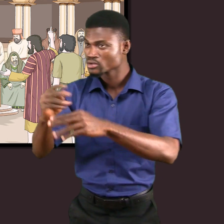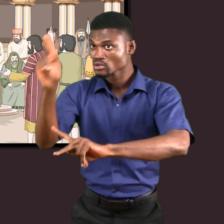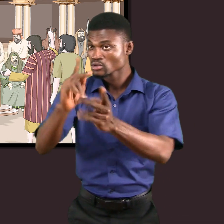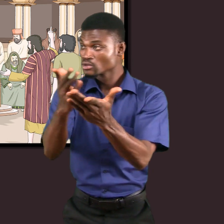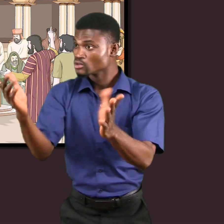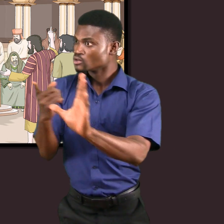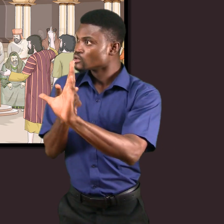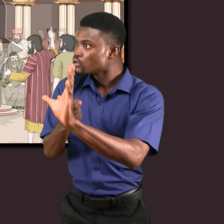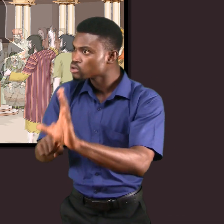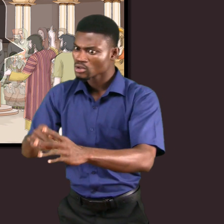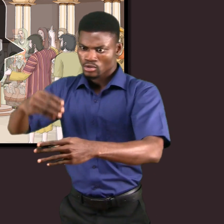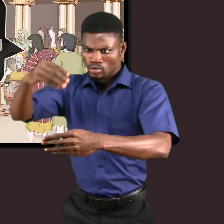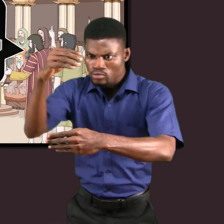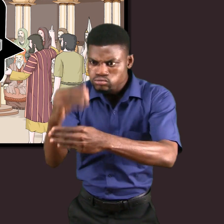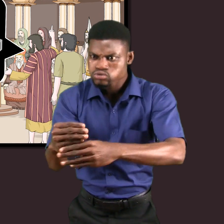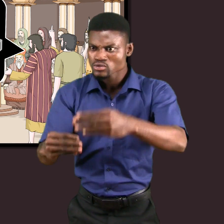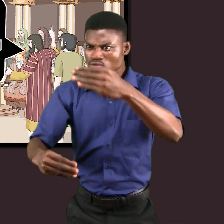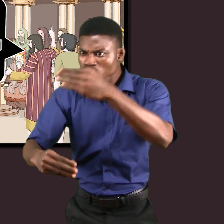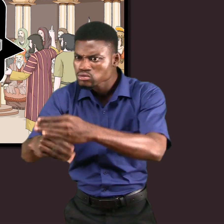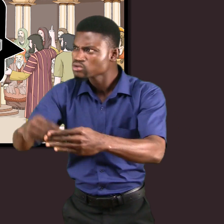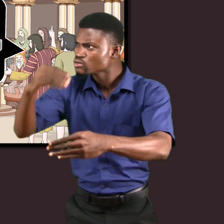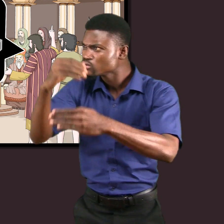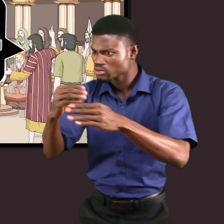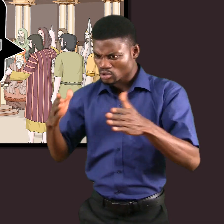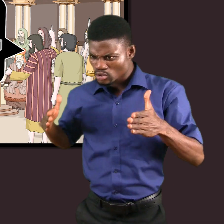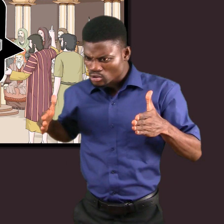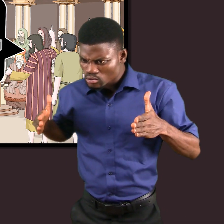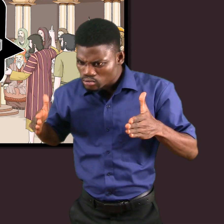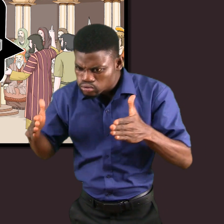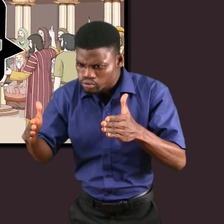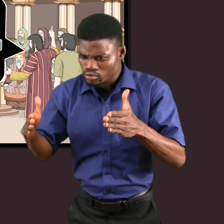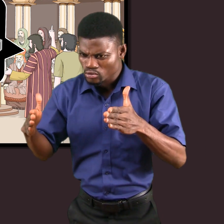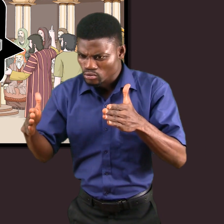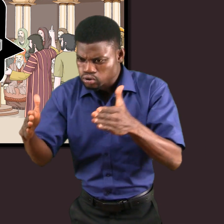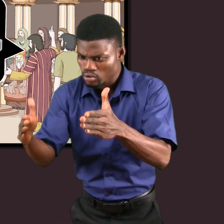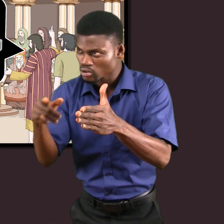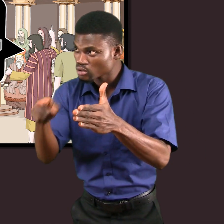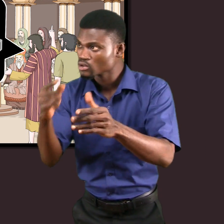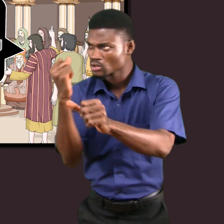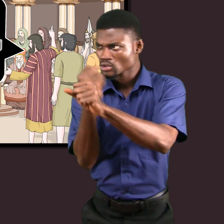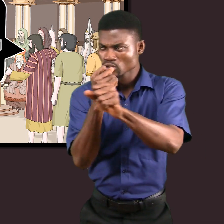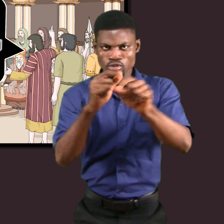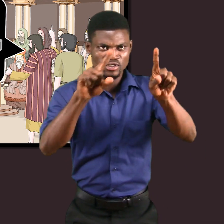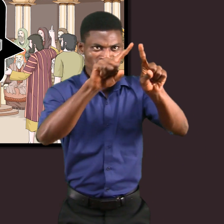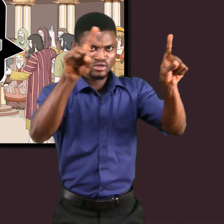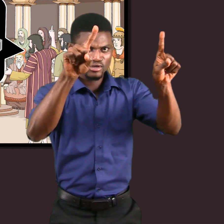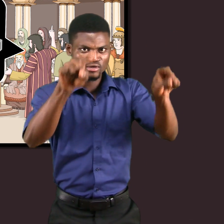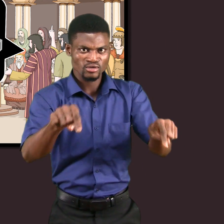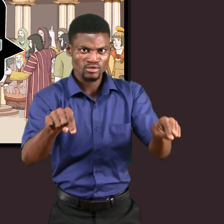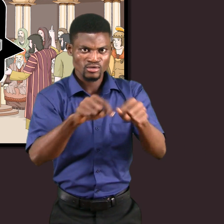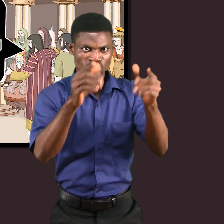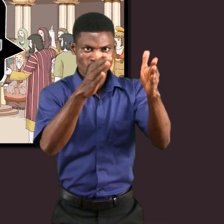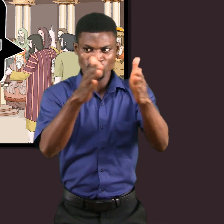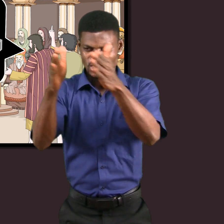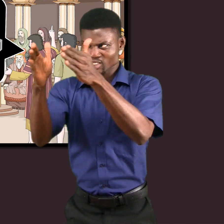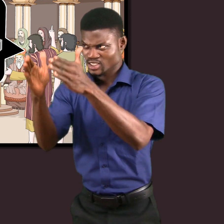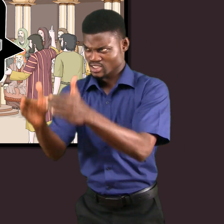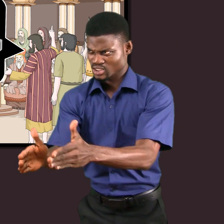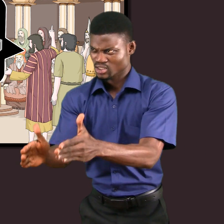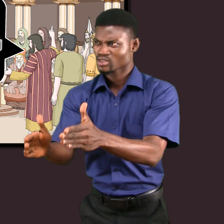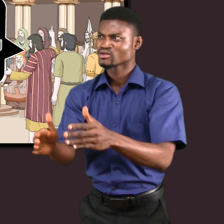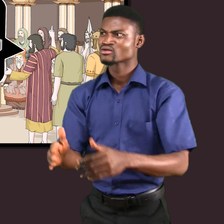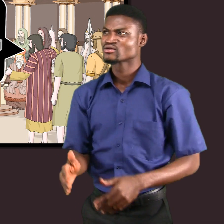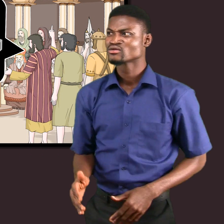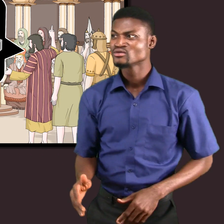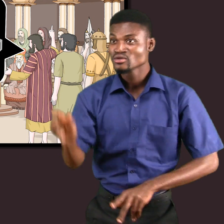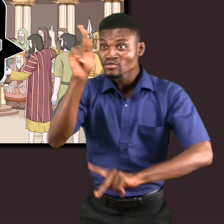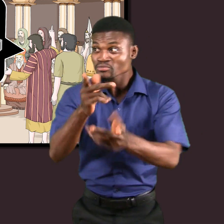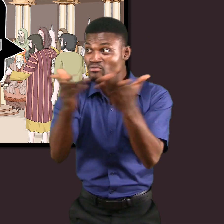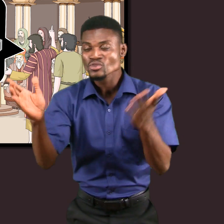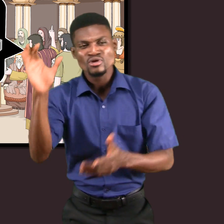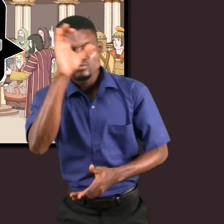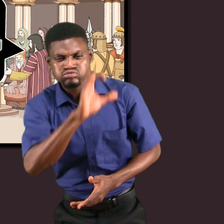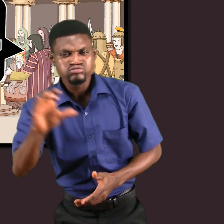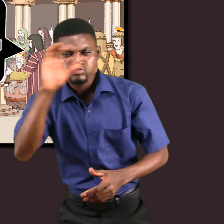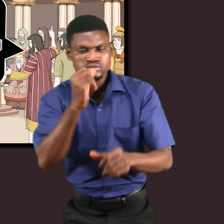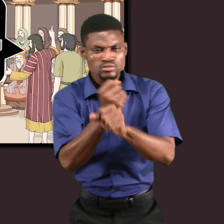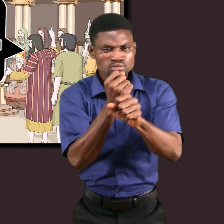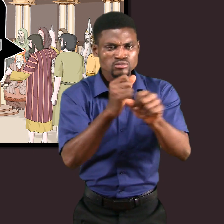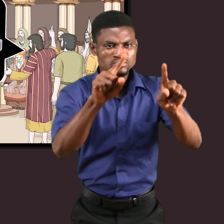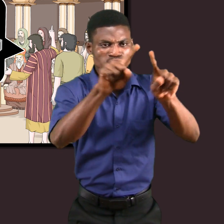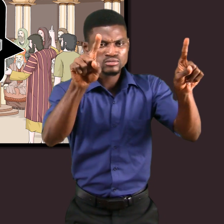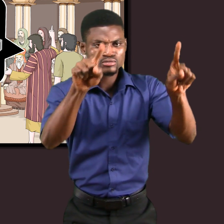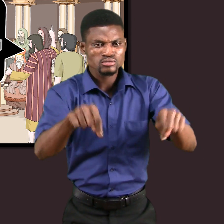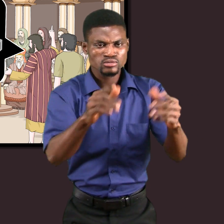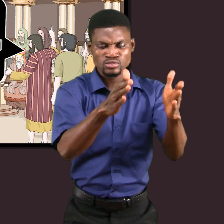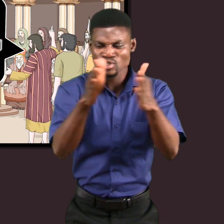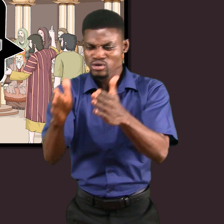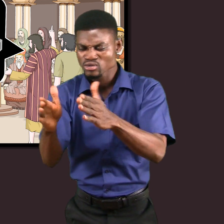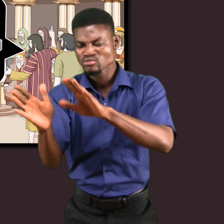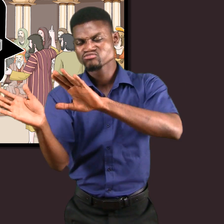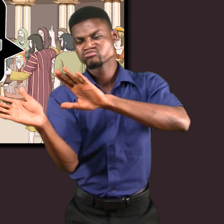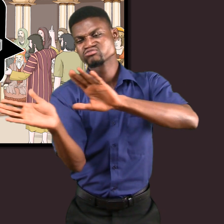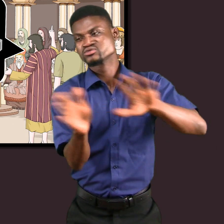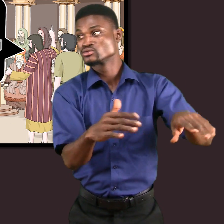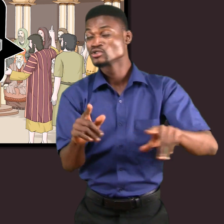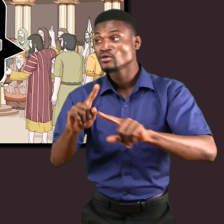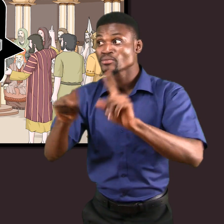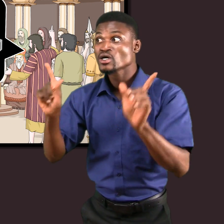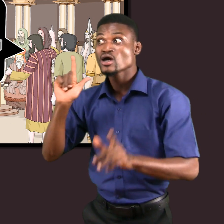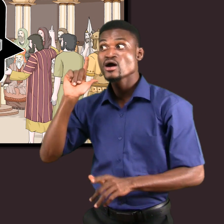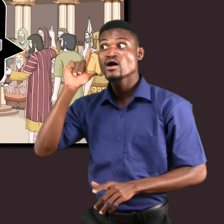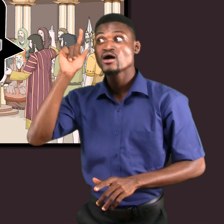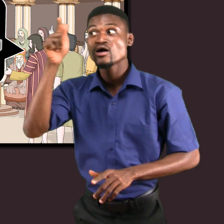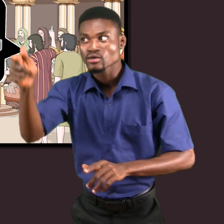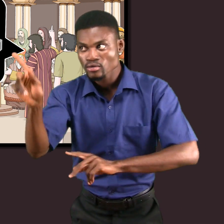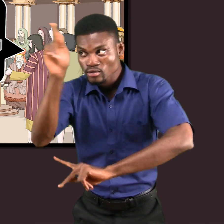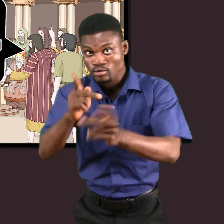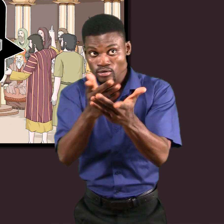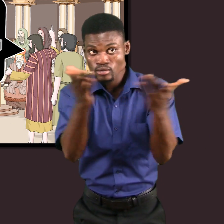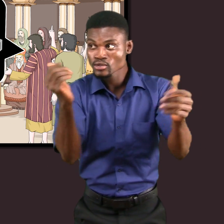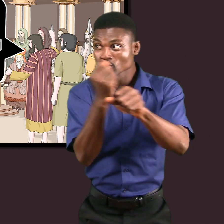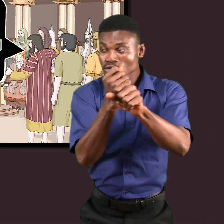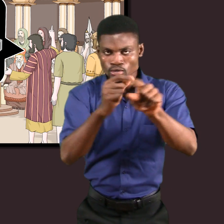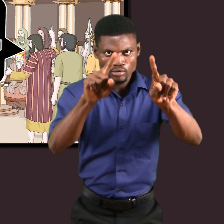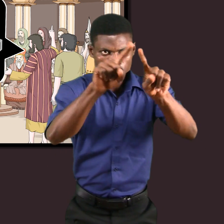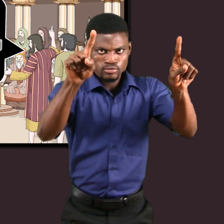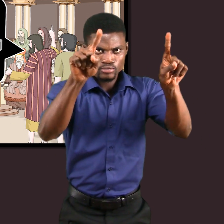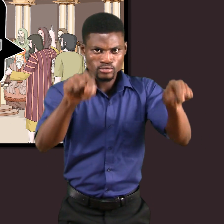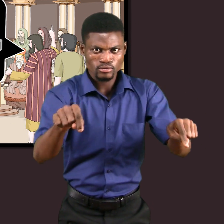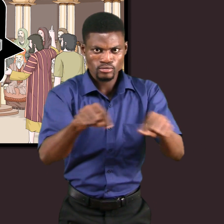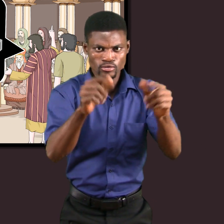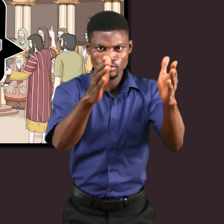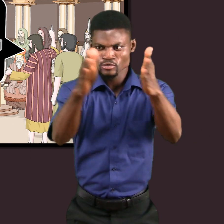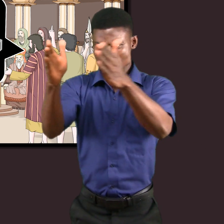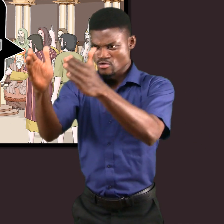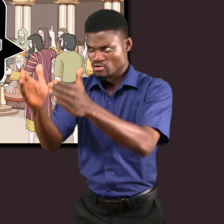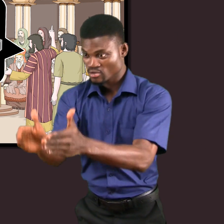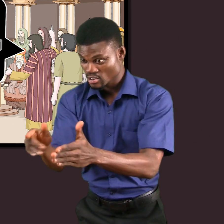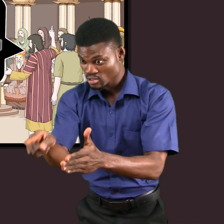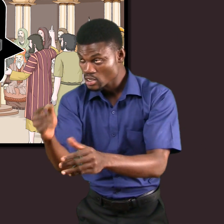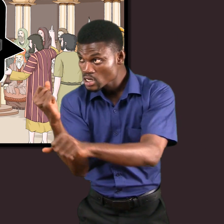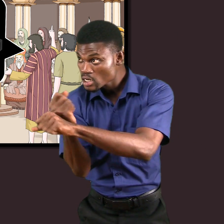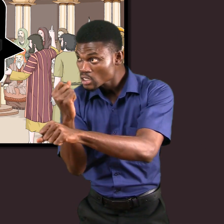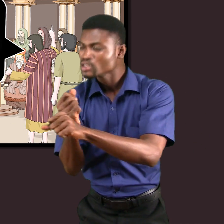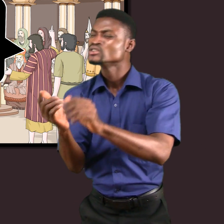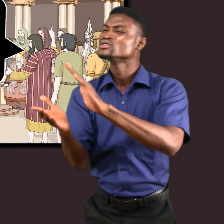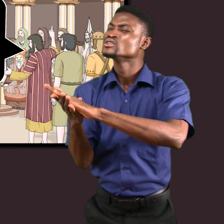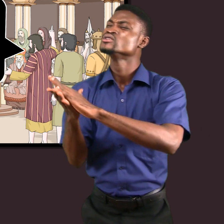This Jesus is ‘the stone you builders rejected, which has become the cornerstone.’